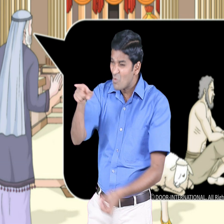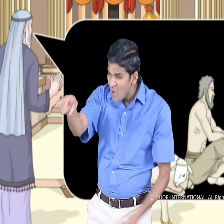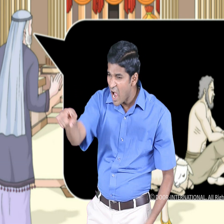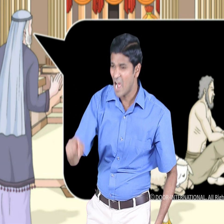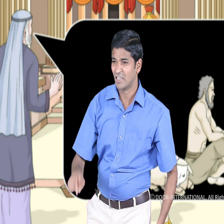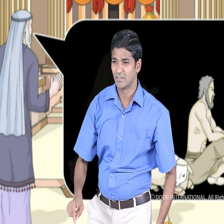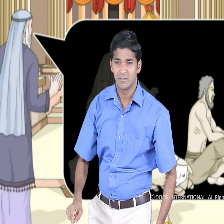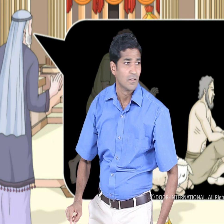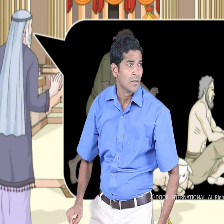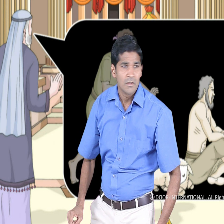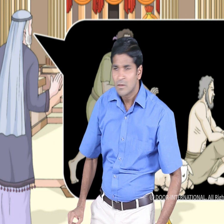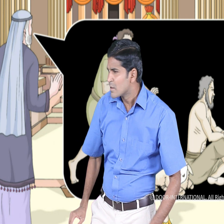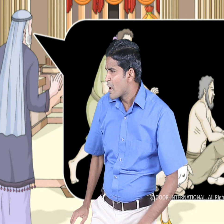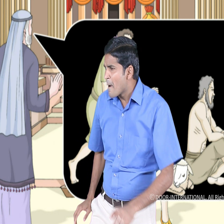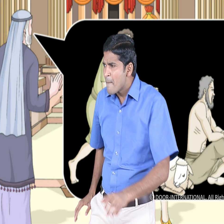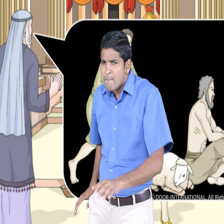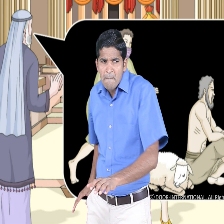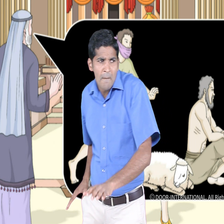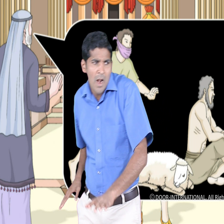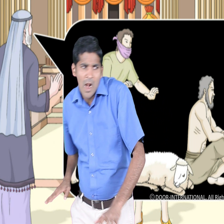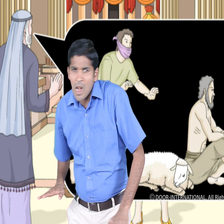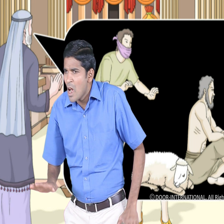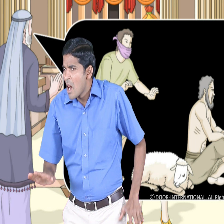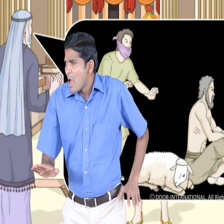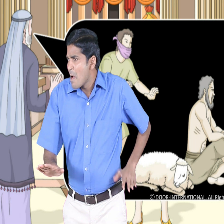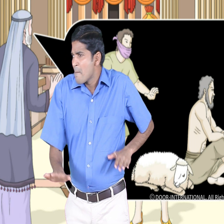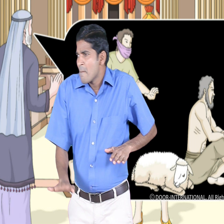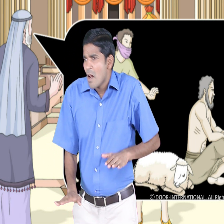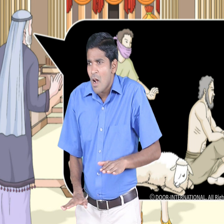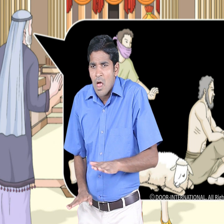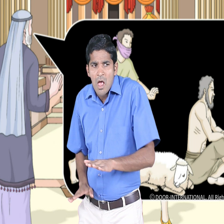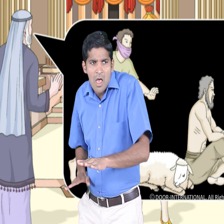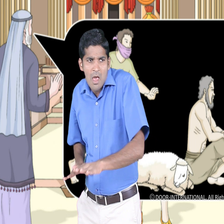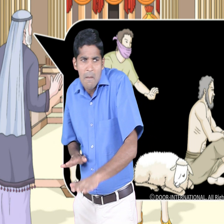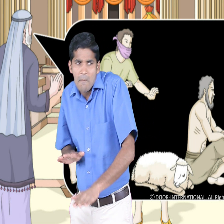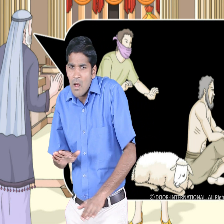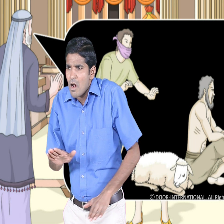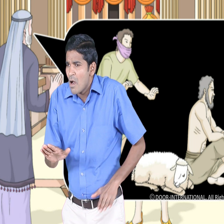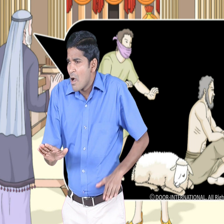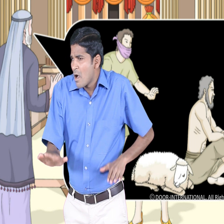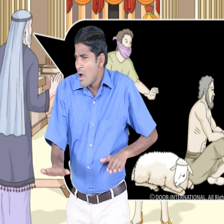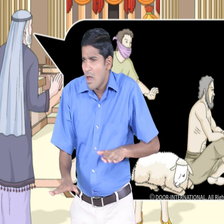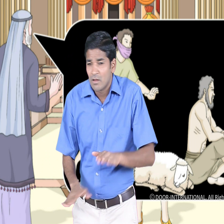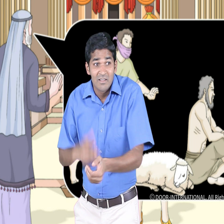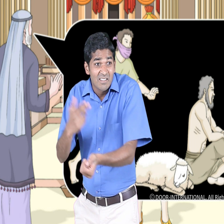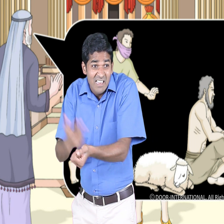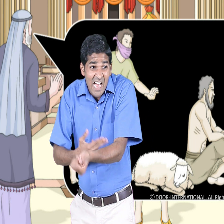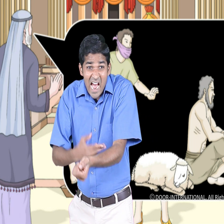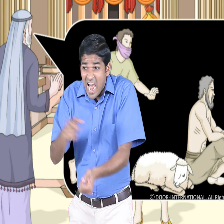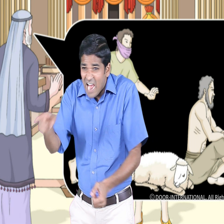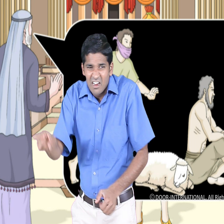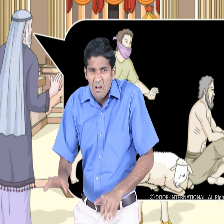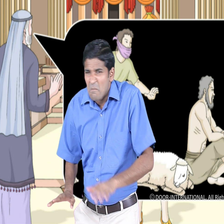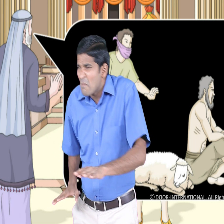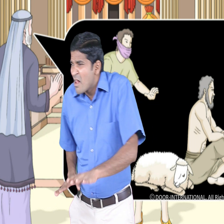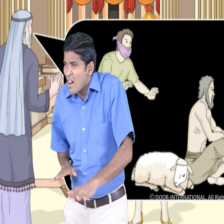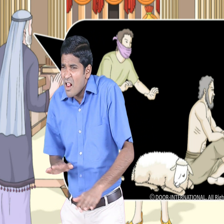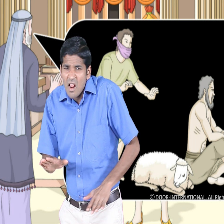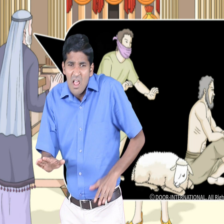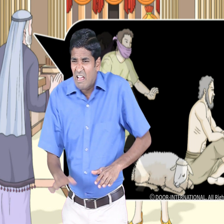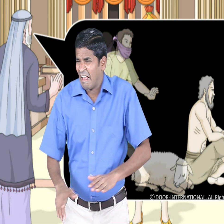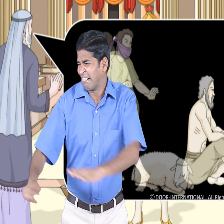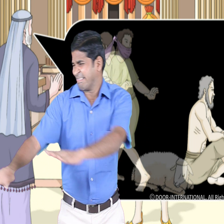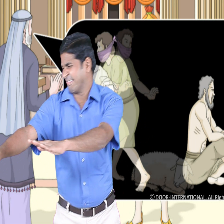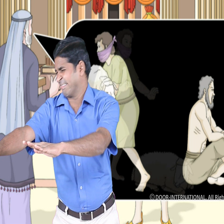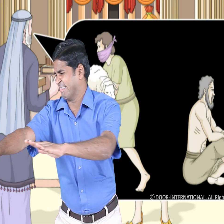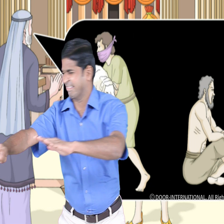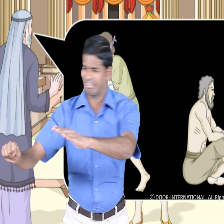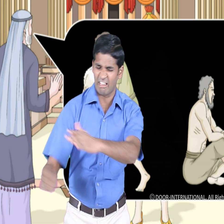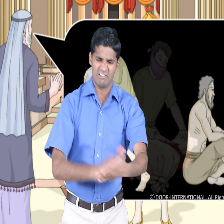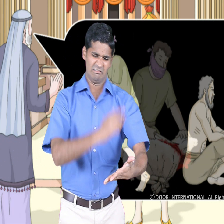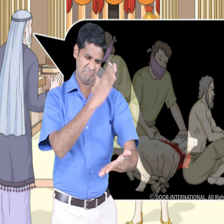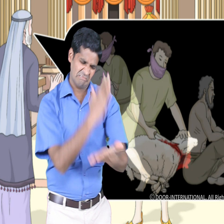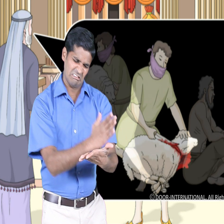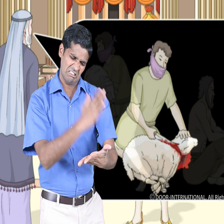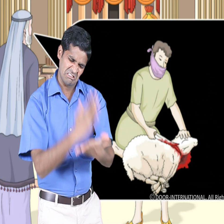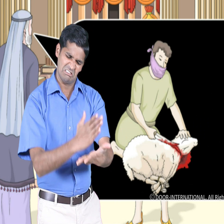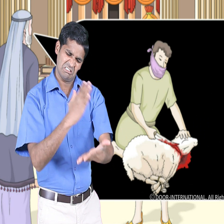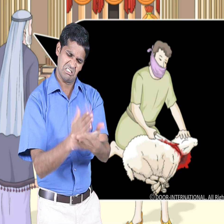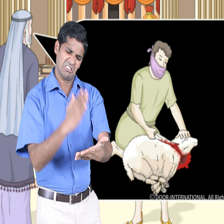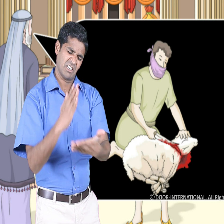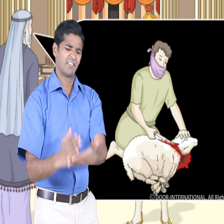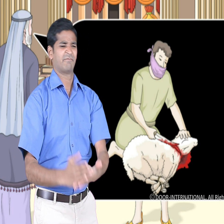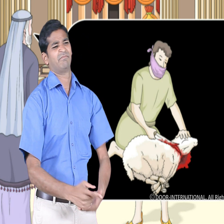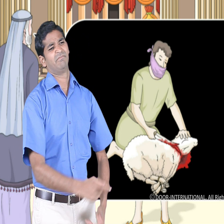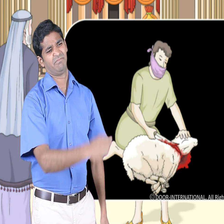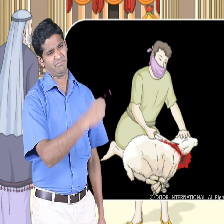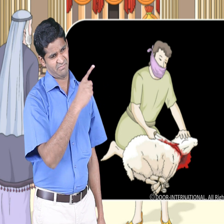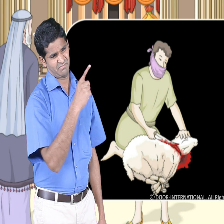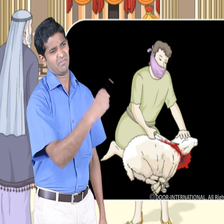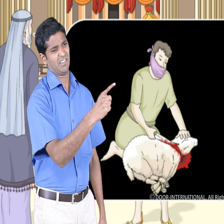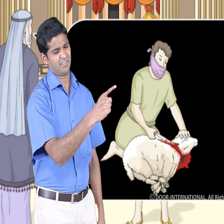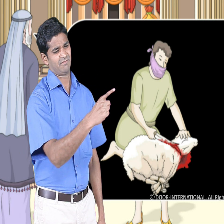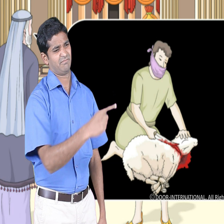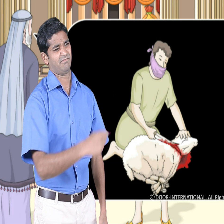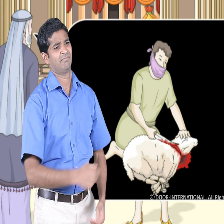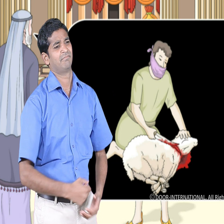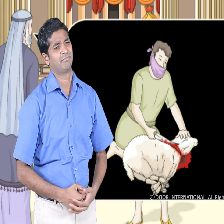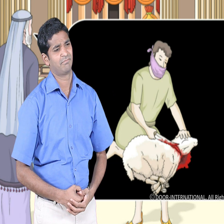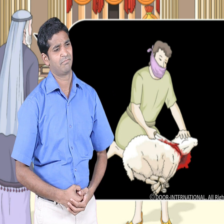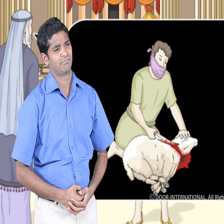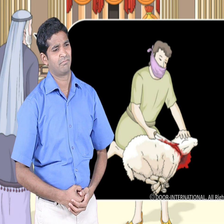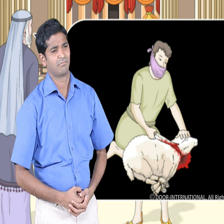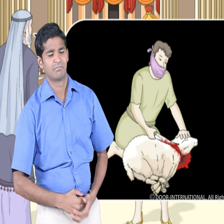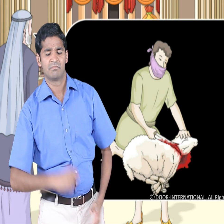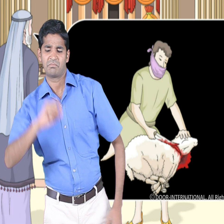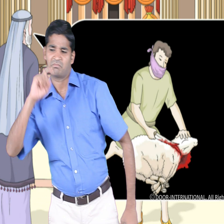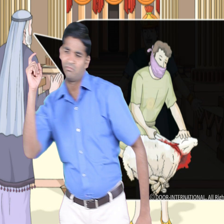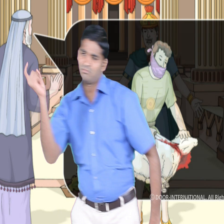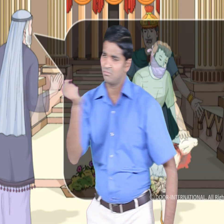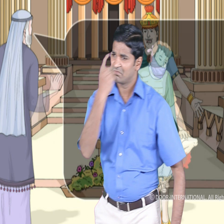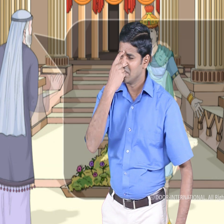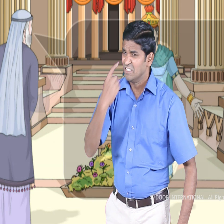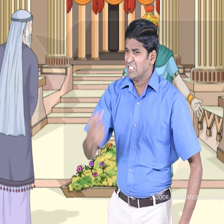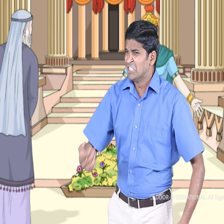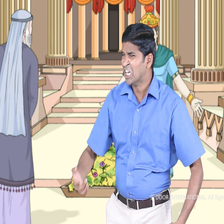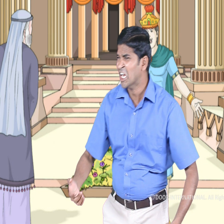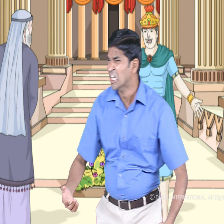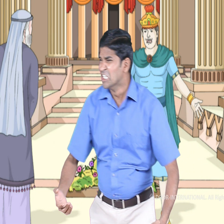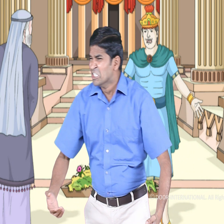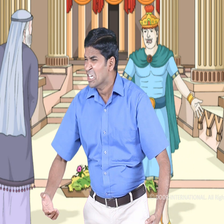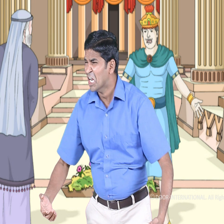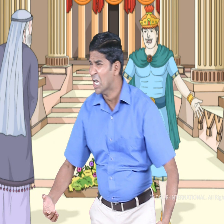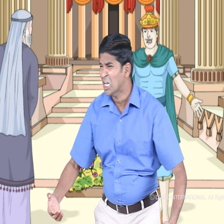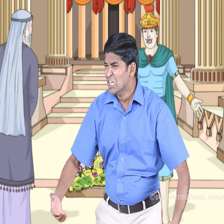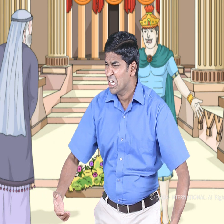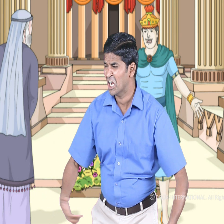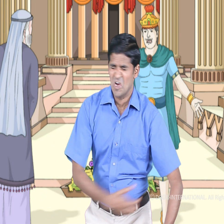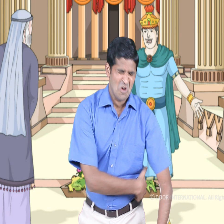Now a traveler came to the rich man, who refrained from taking one of his own sheep or cattle to prepare for the traveler who had come to him. Instead, he took the poor man’s lamb and prepared it for his guest.”